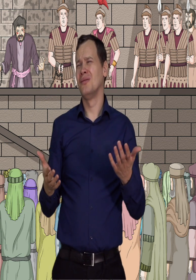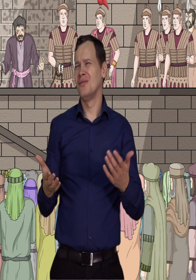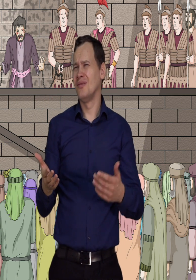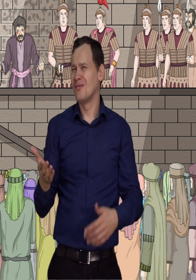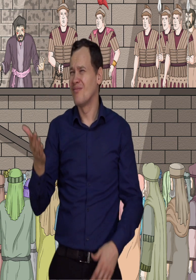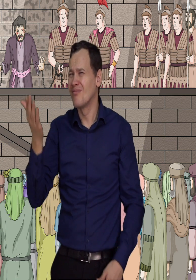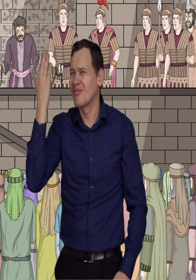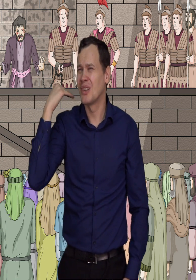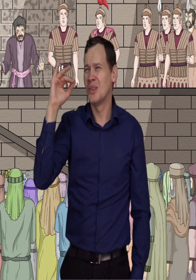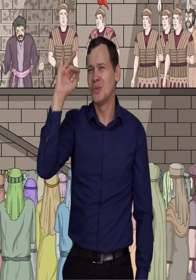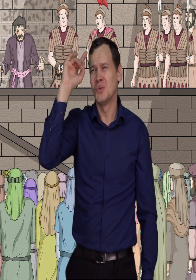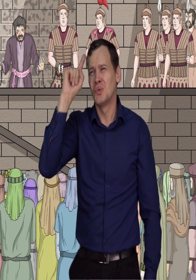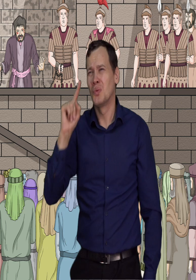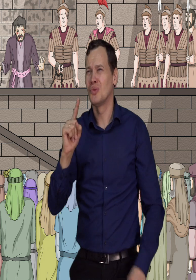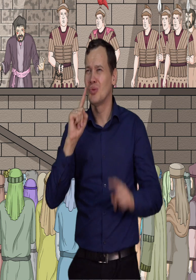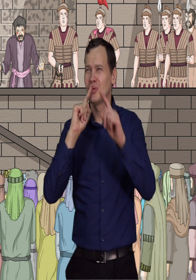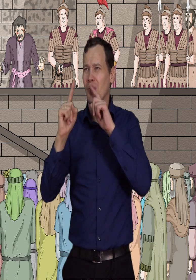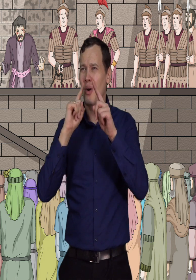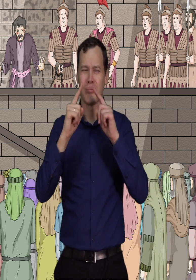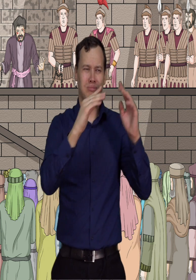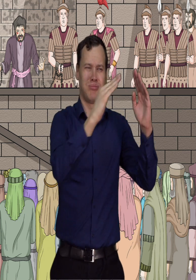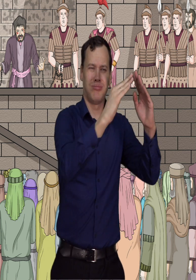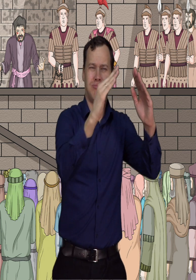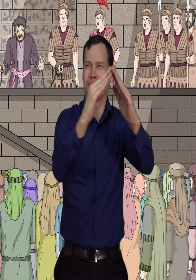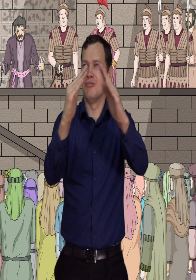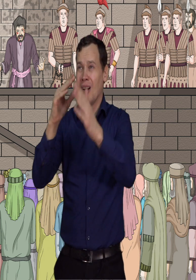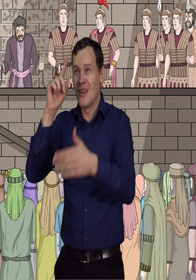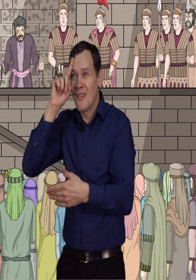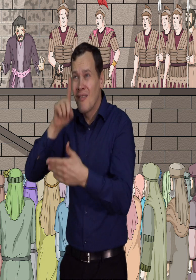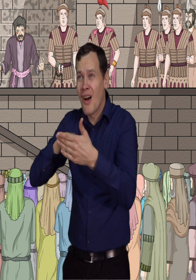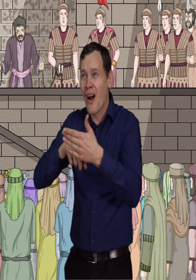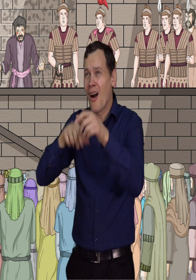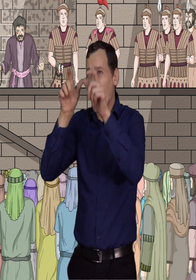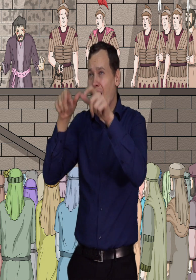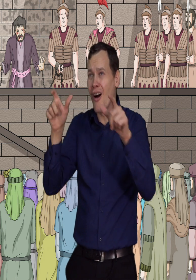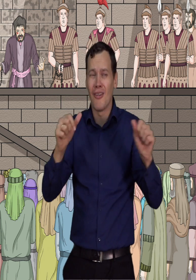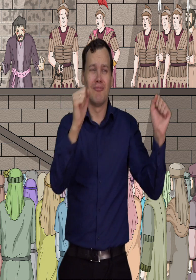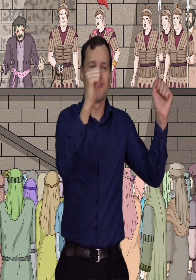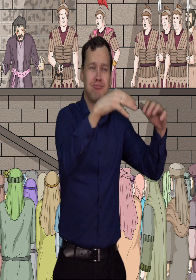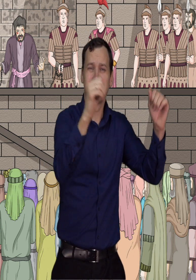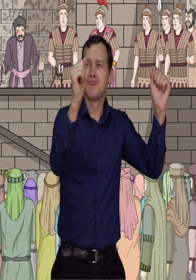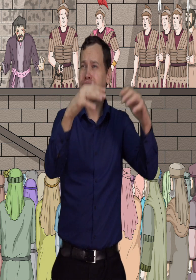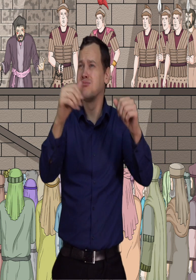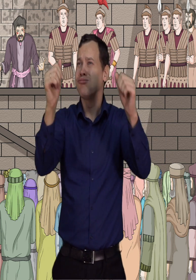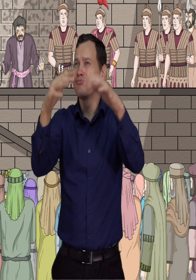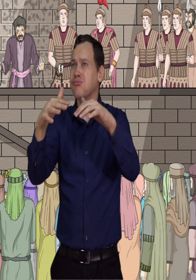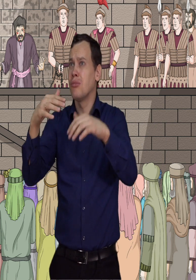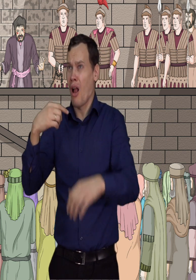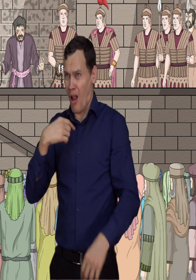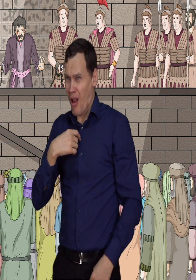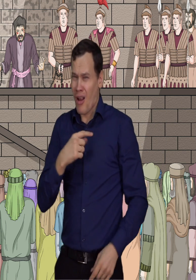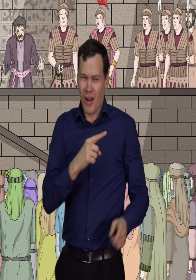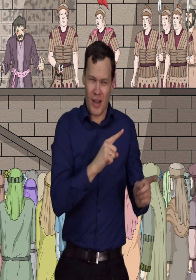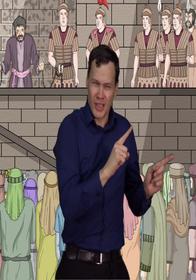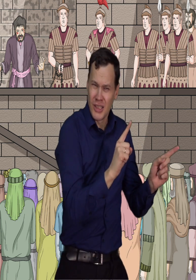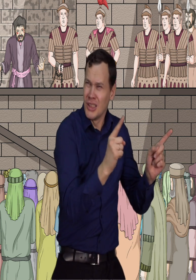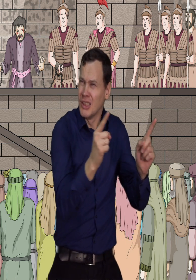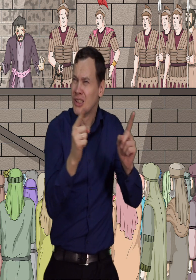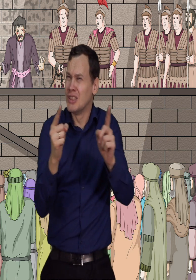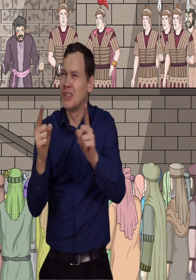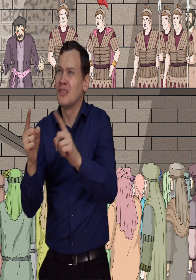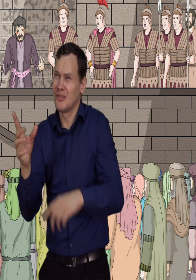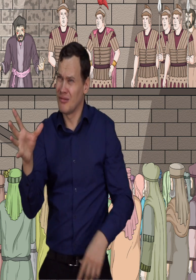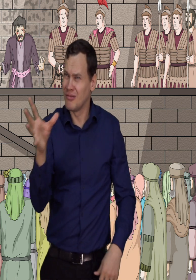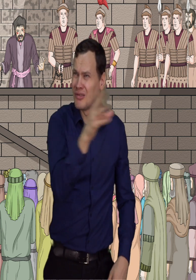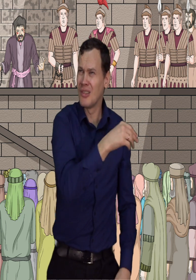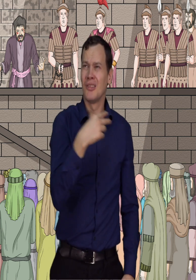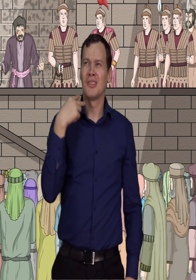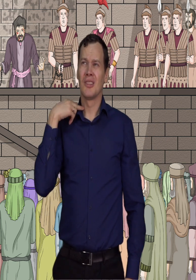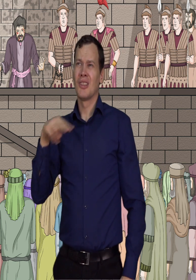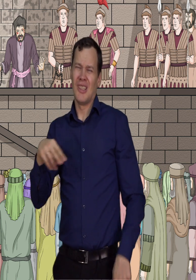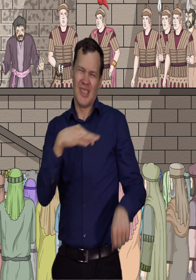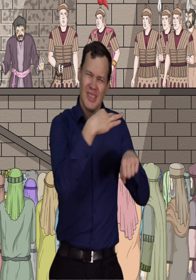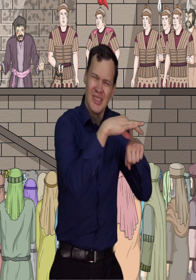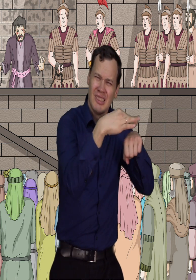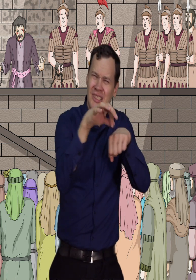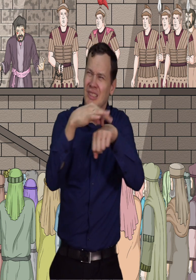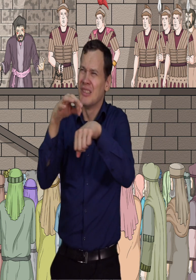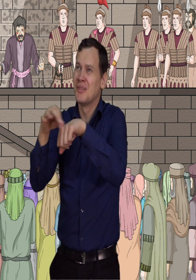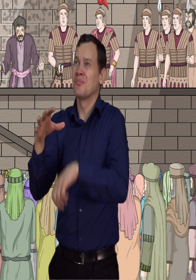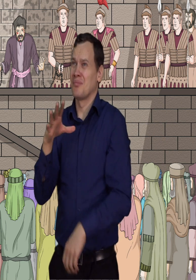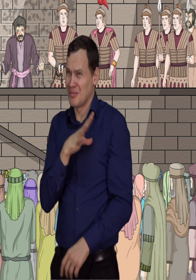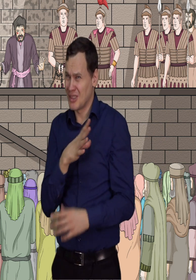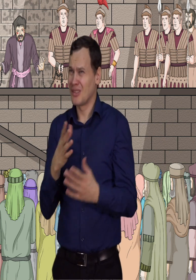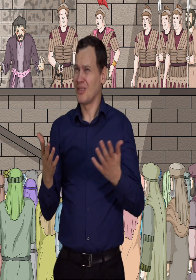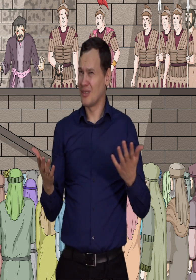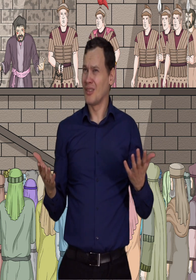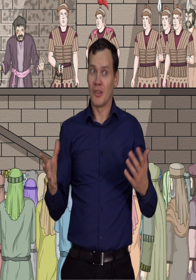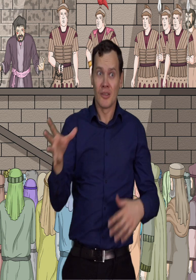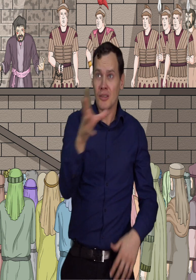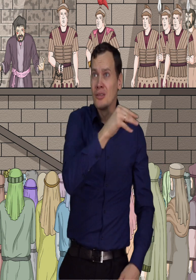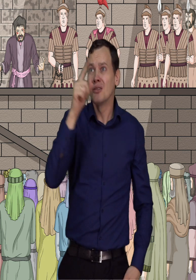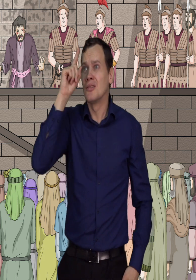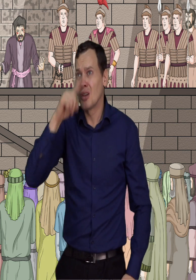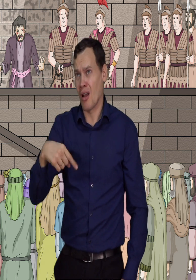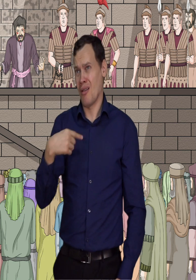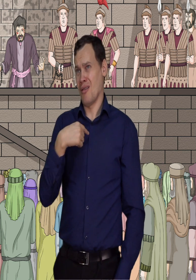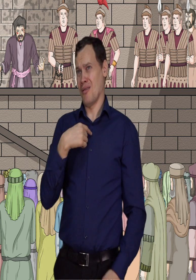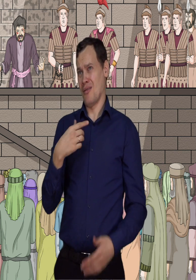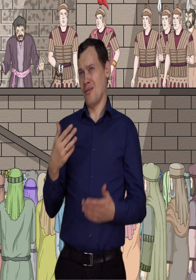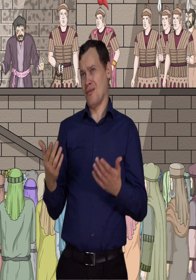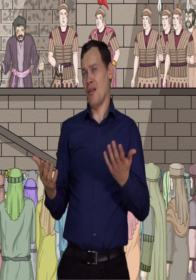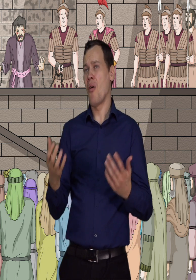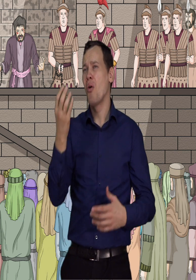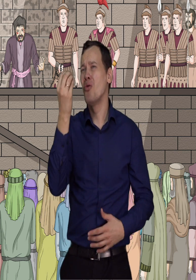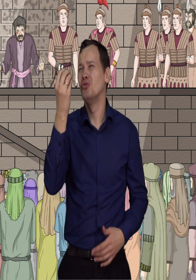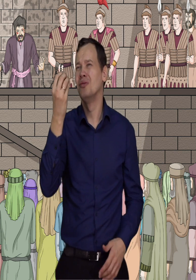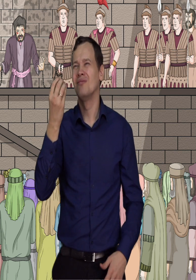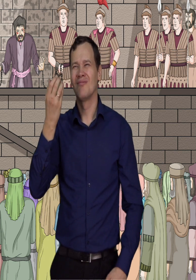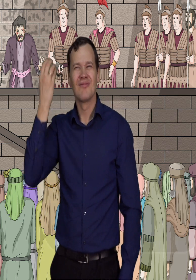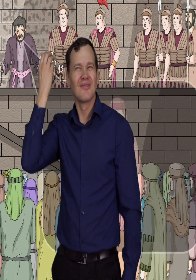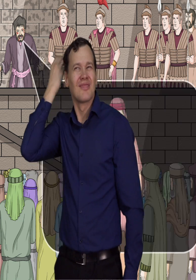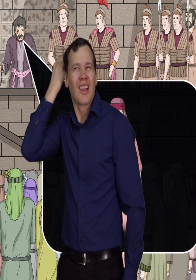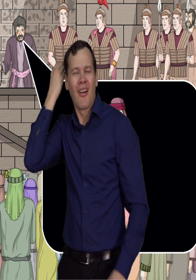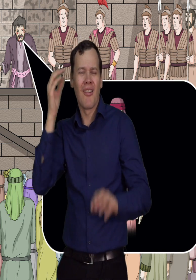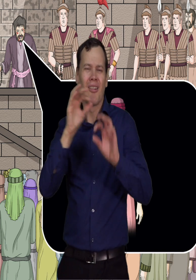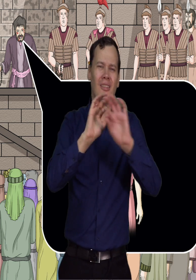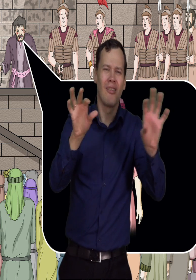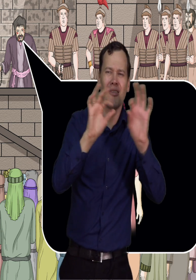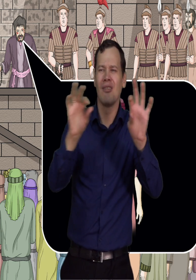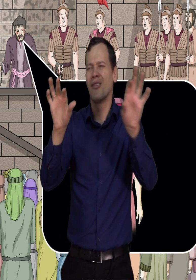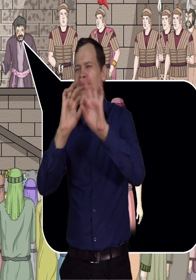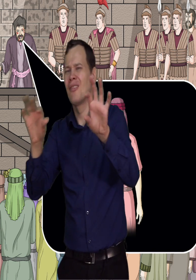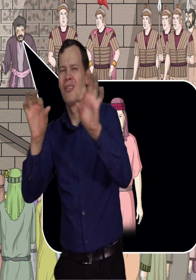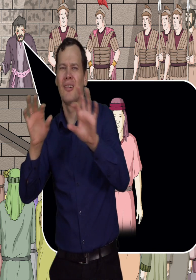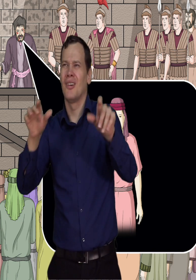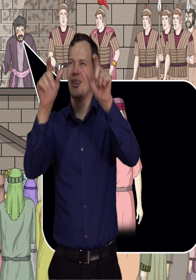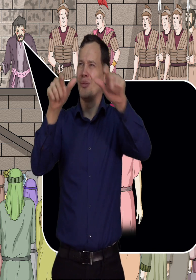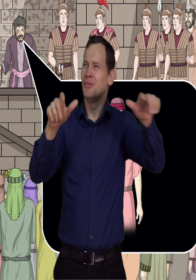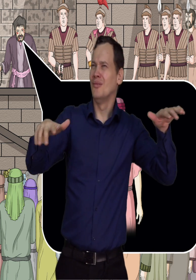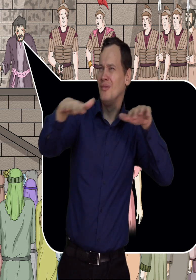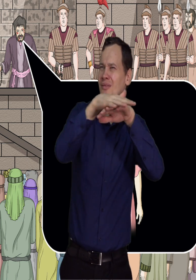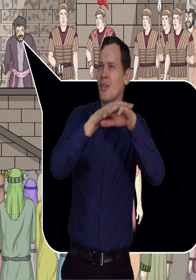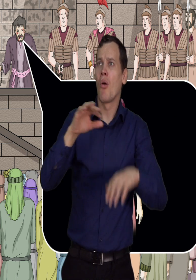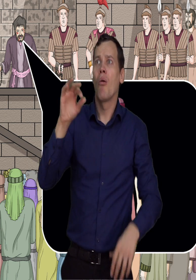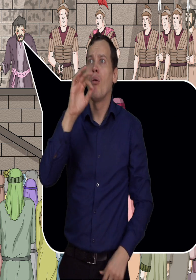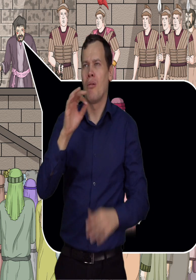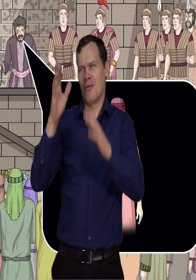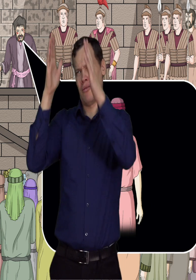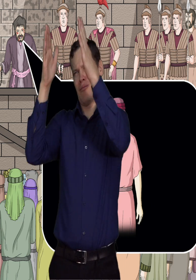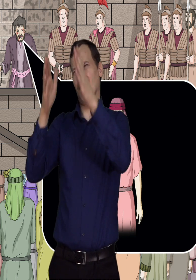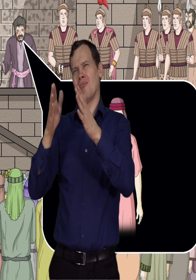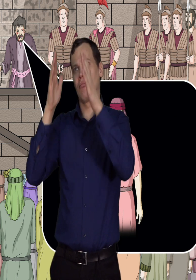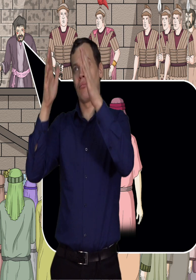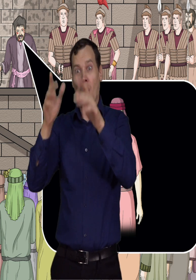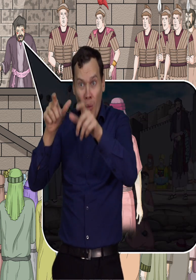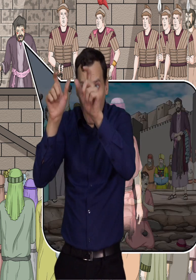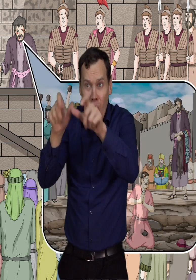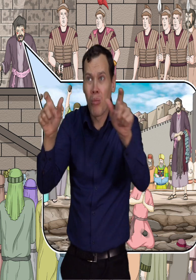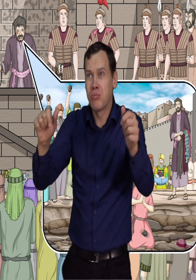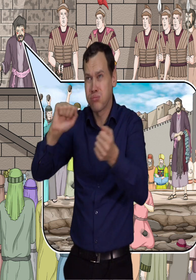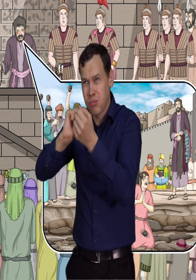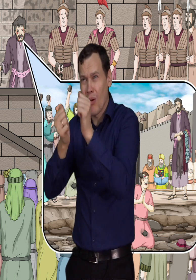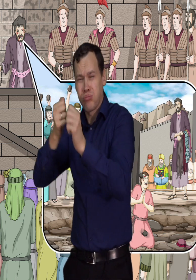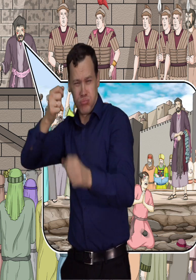‘Lord,’ I answered, ‘they know very well that in one synagogue after another I imprisoned and beat those who believed in You.